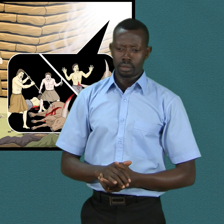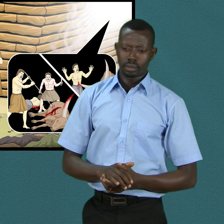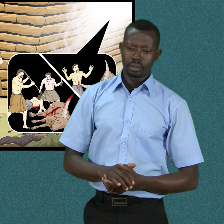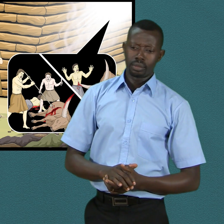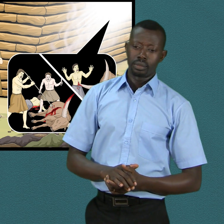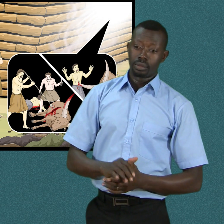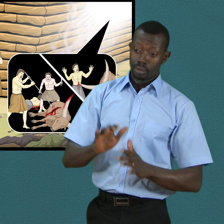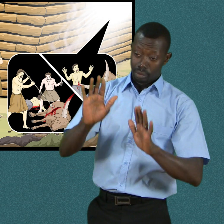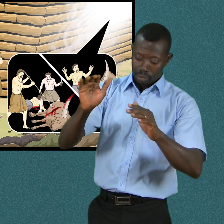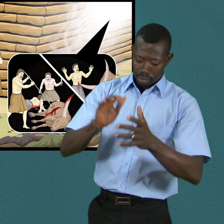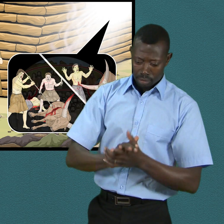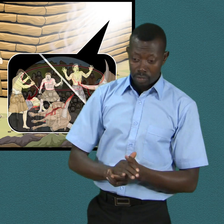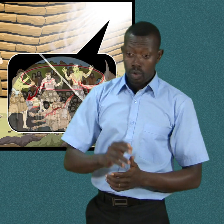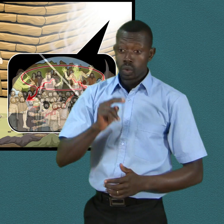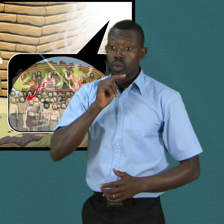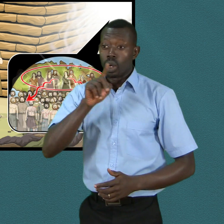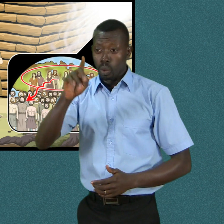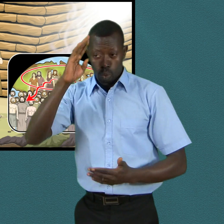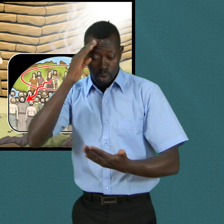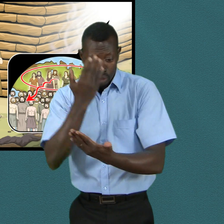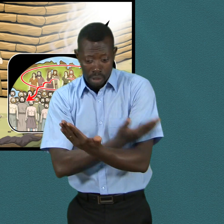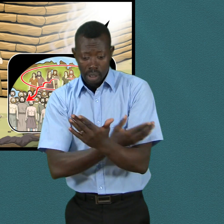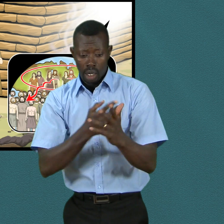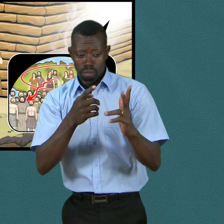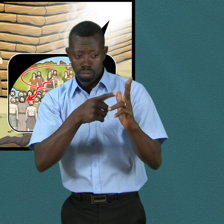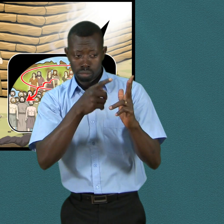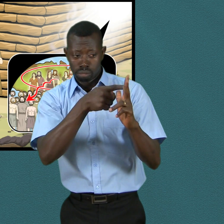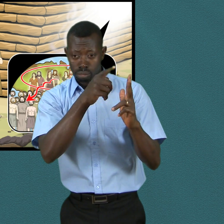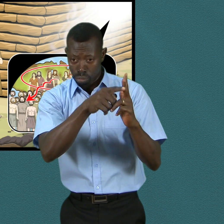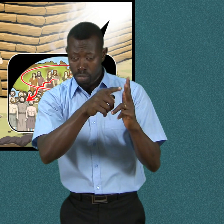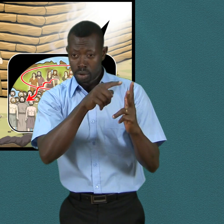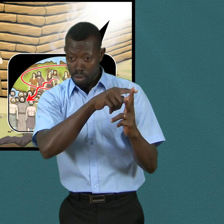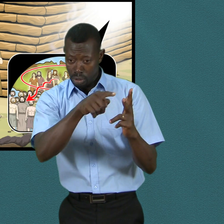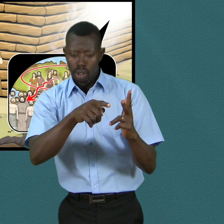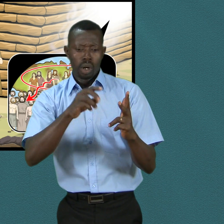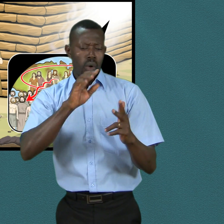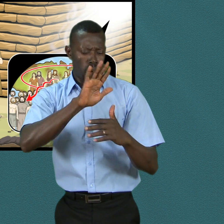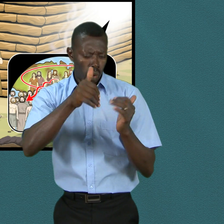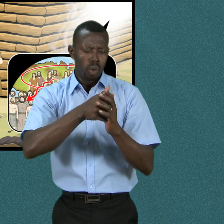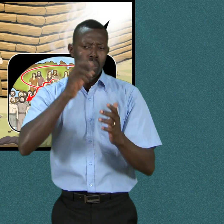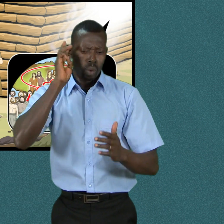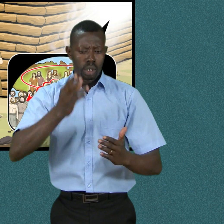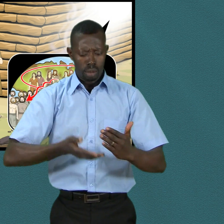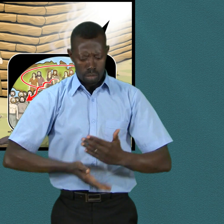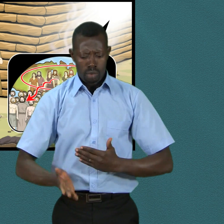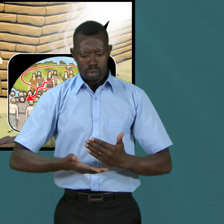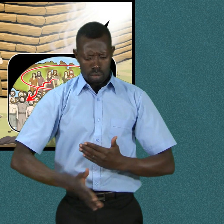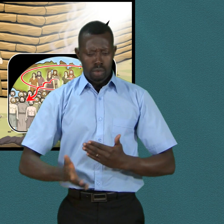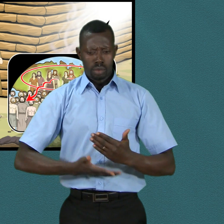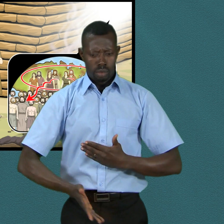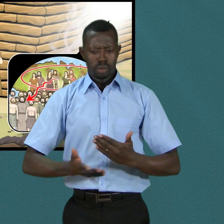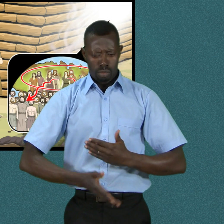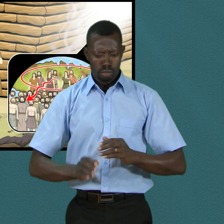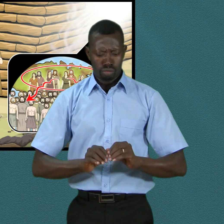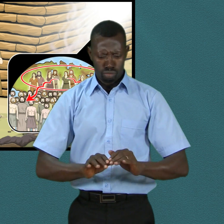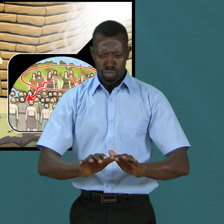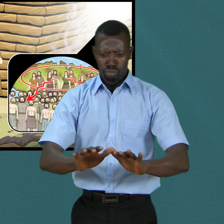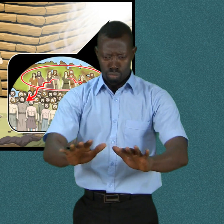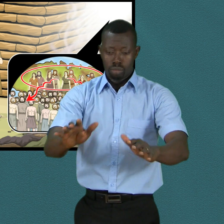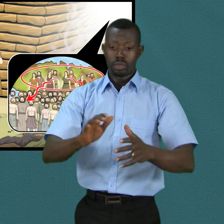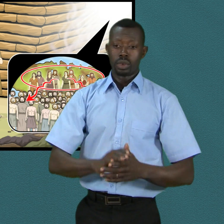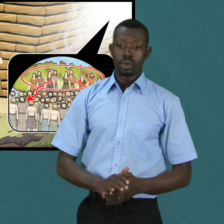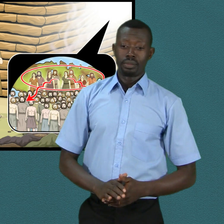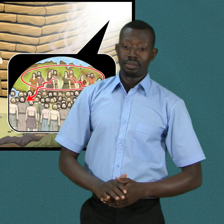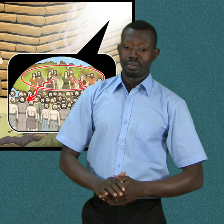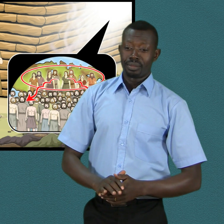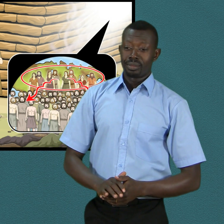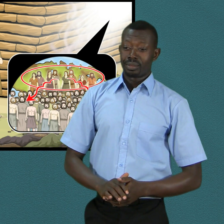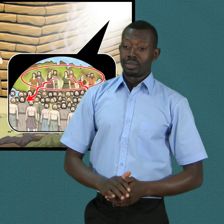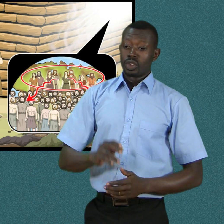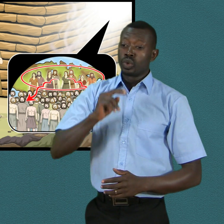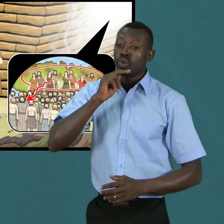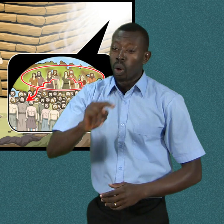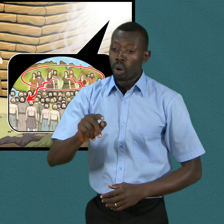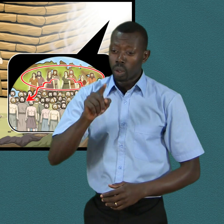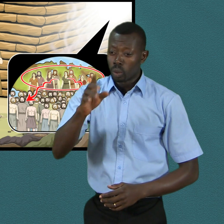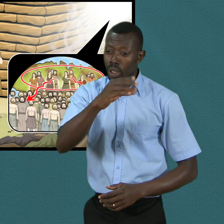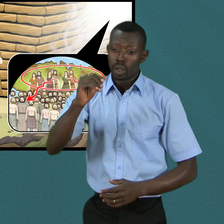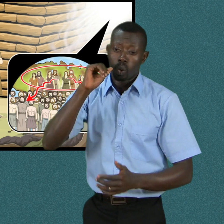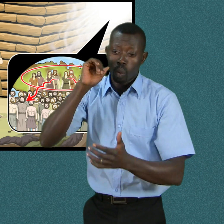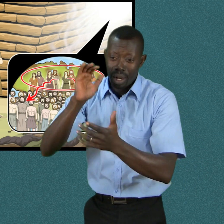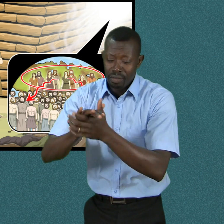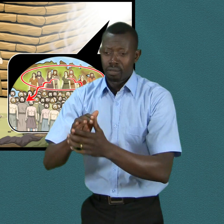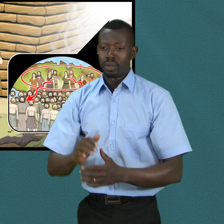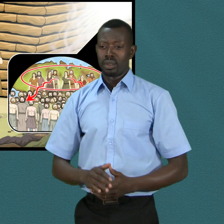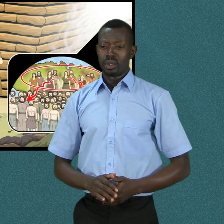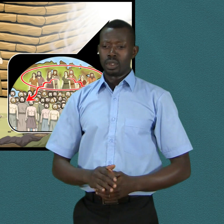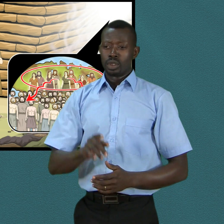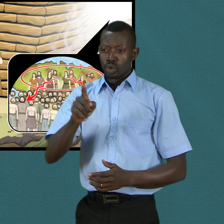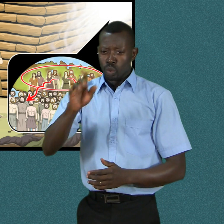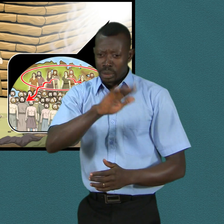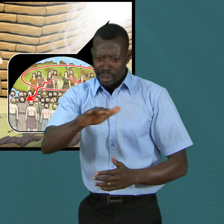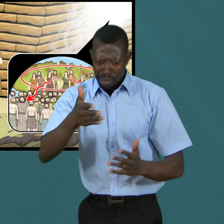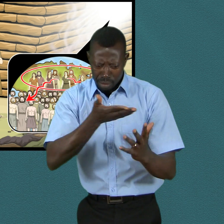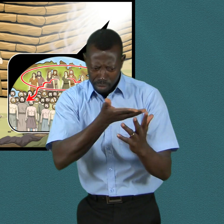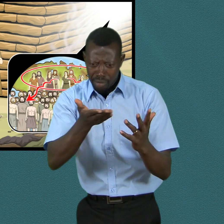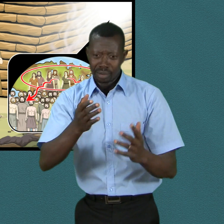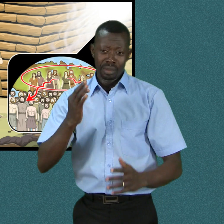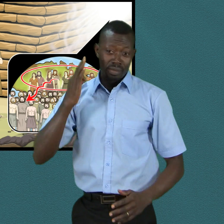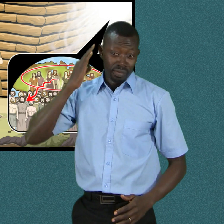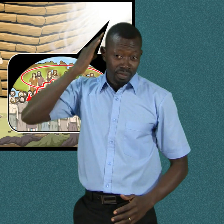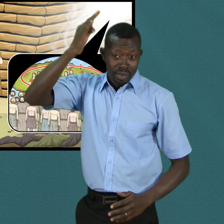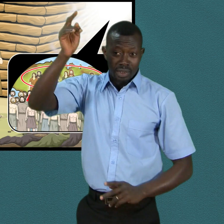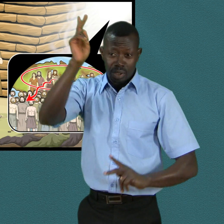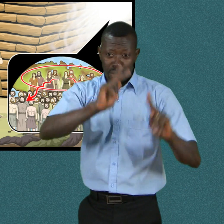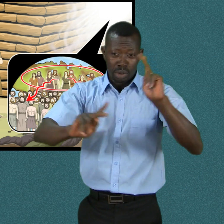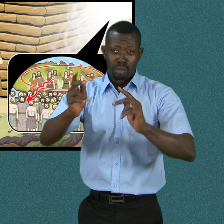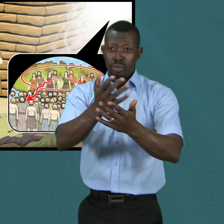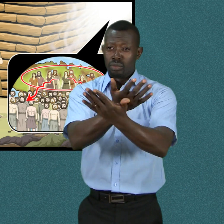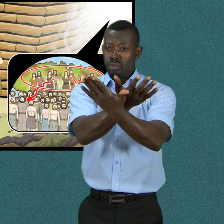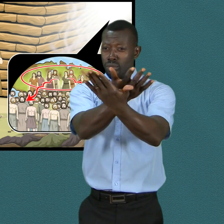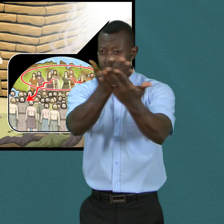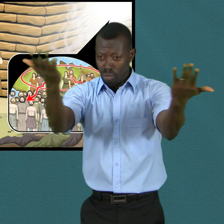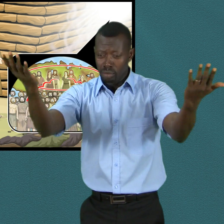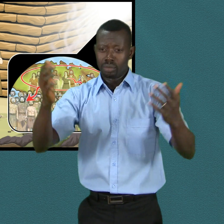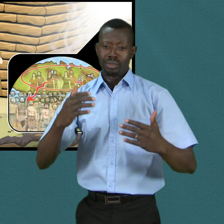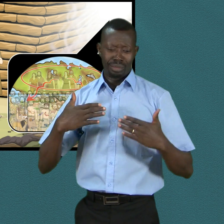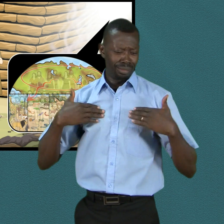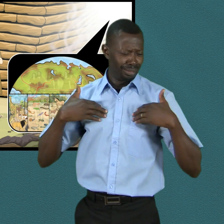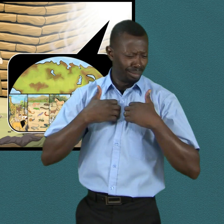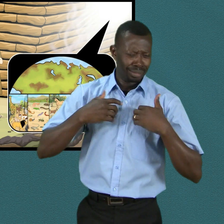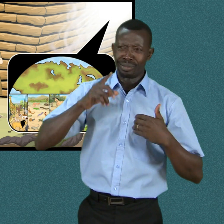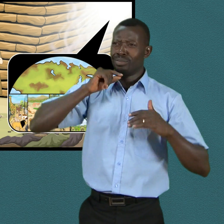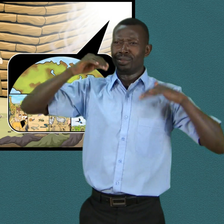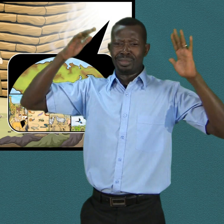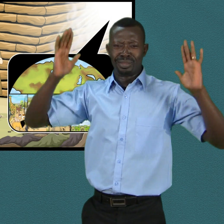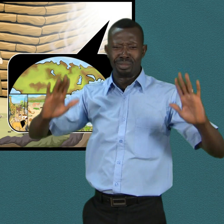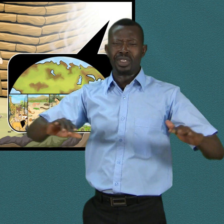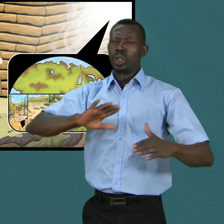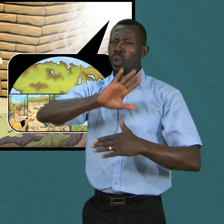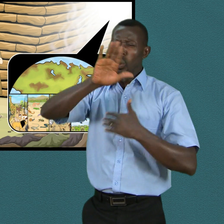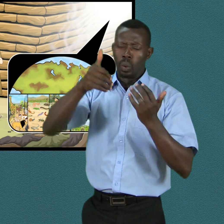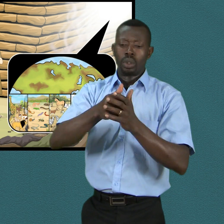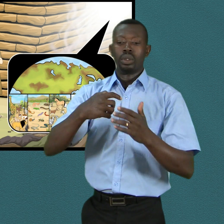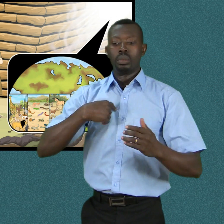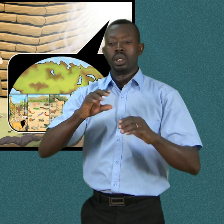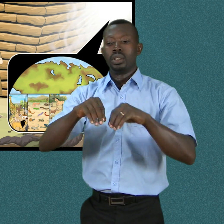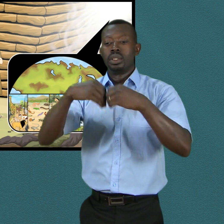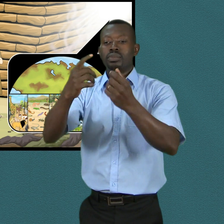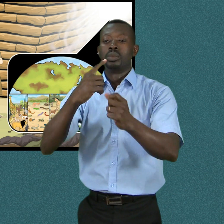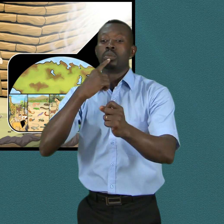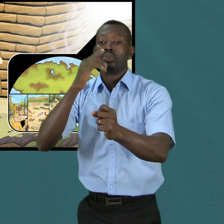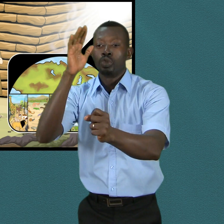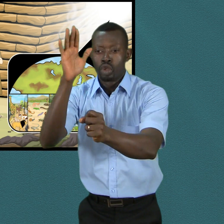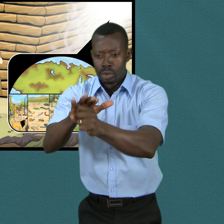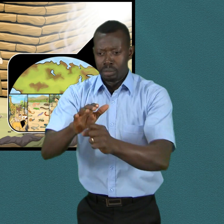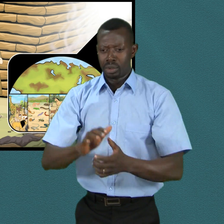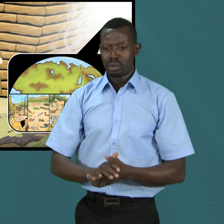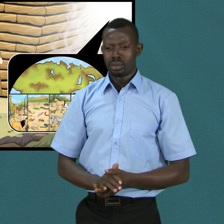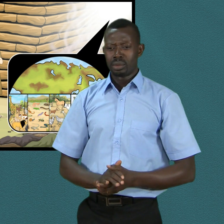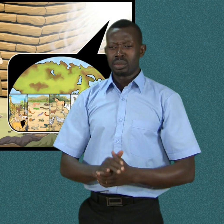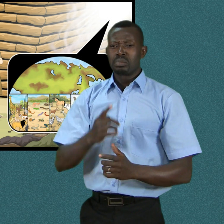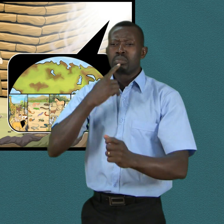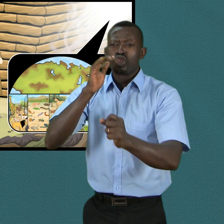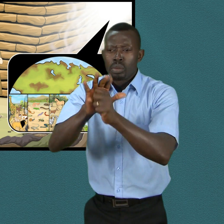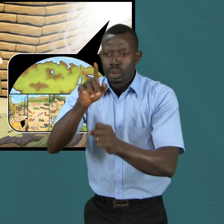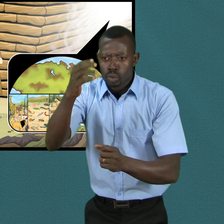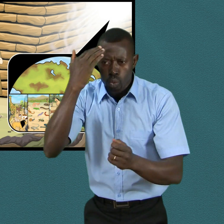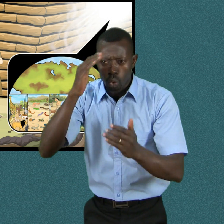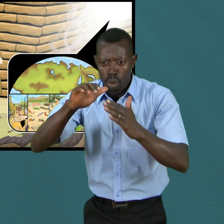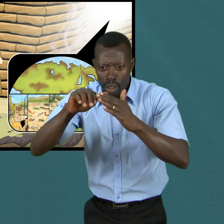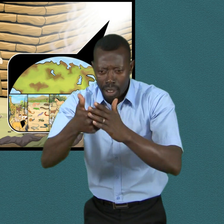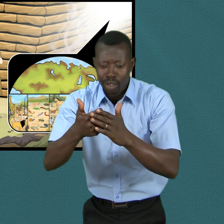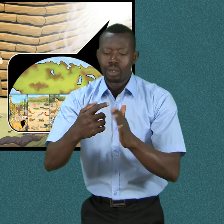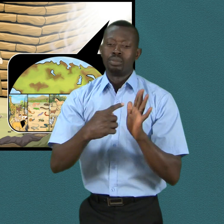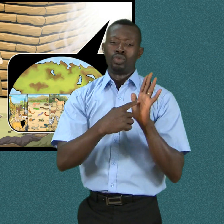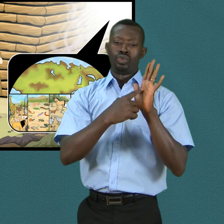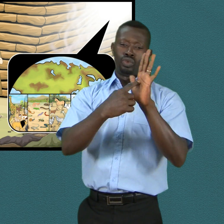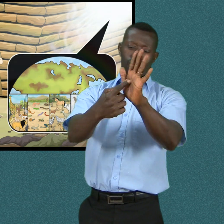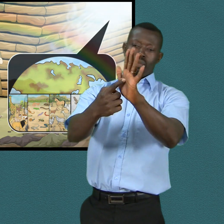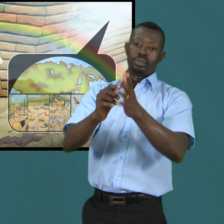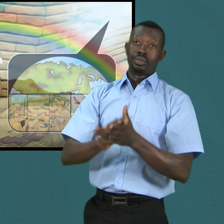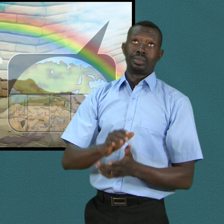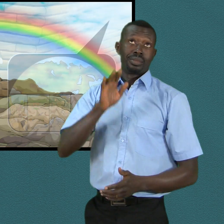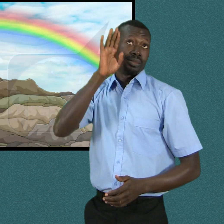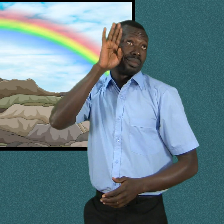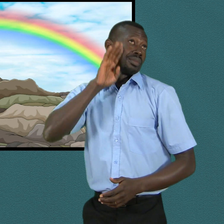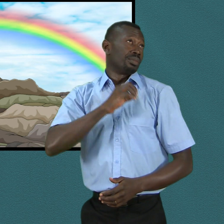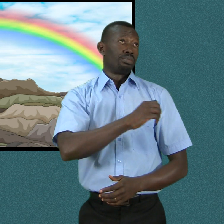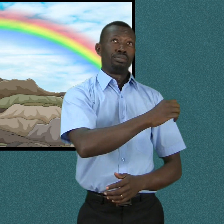But as for you, be fruitful and multiply; spread out across the earth and multiply upon it.”